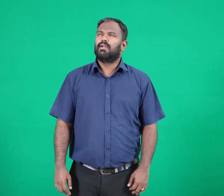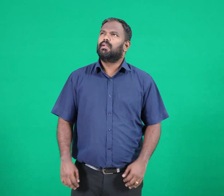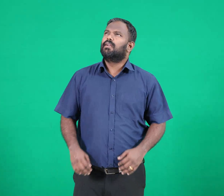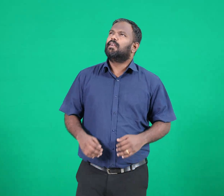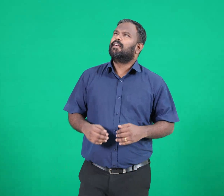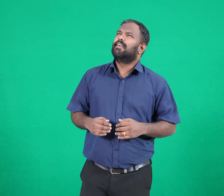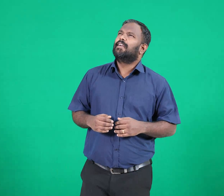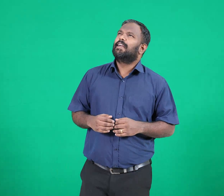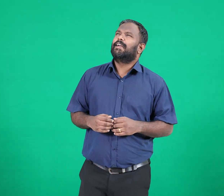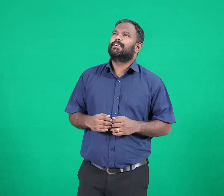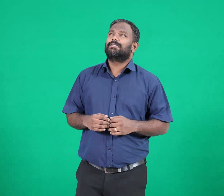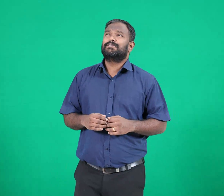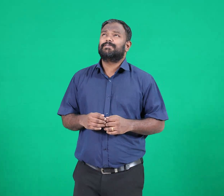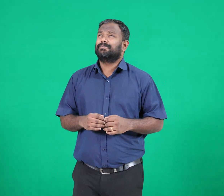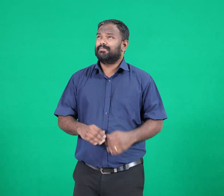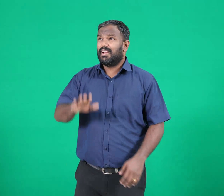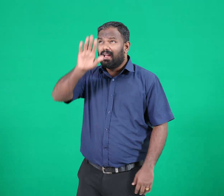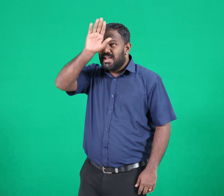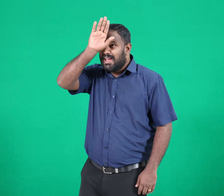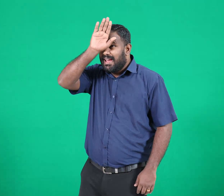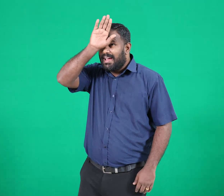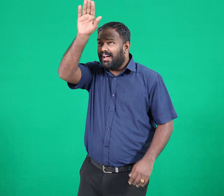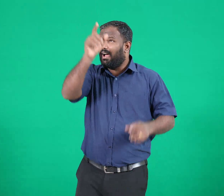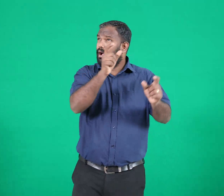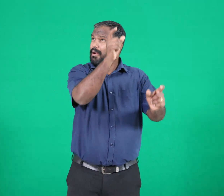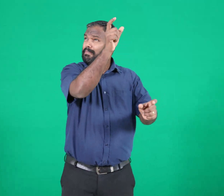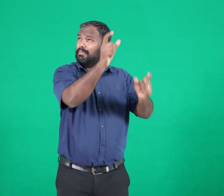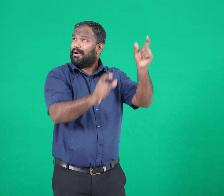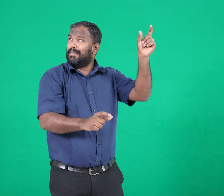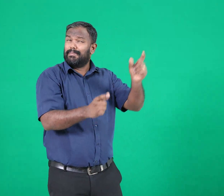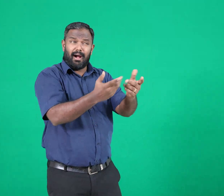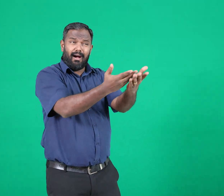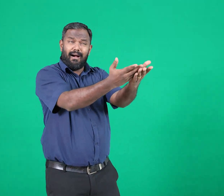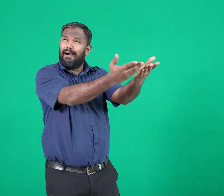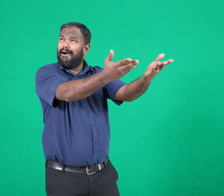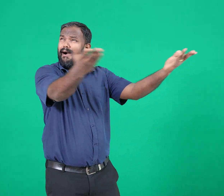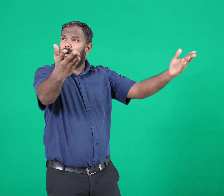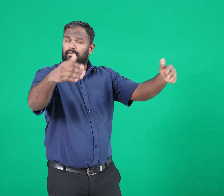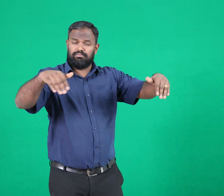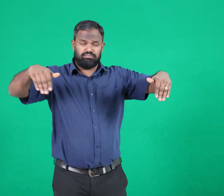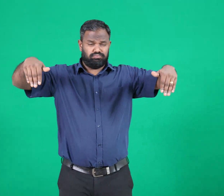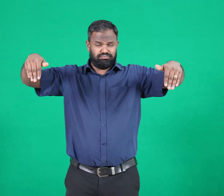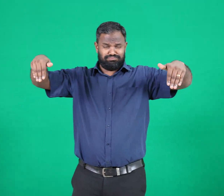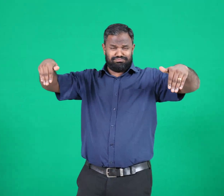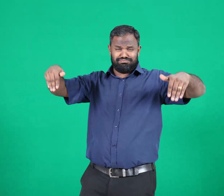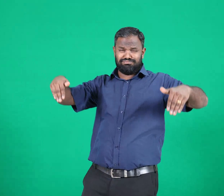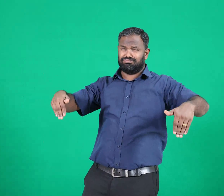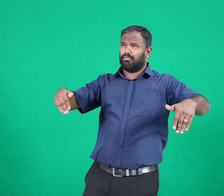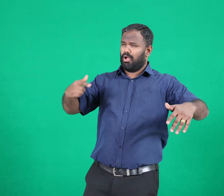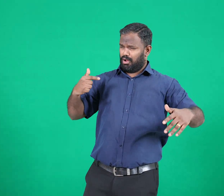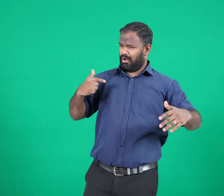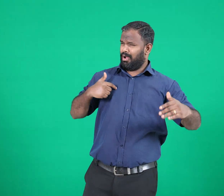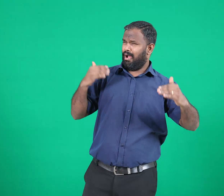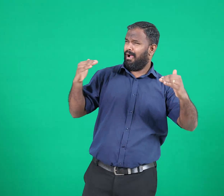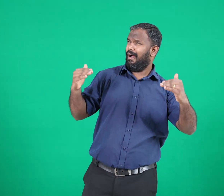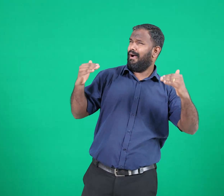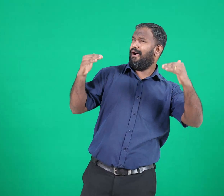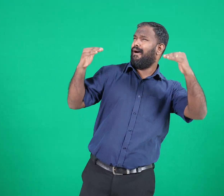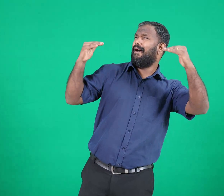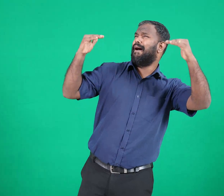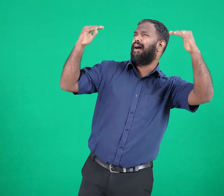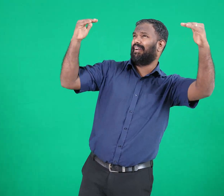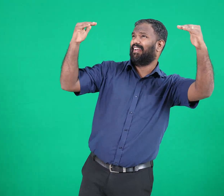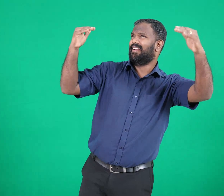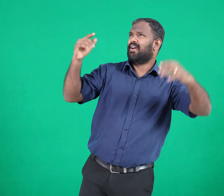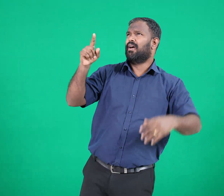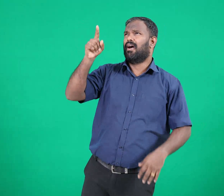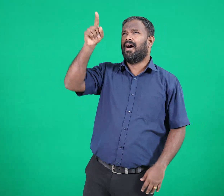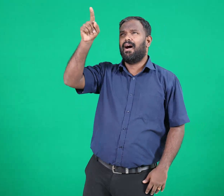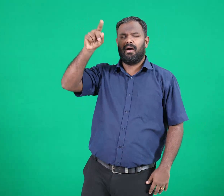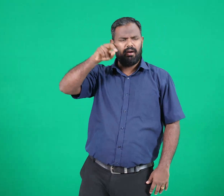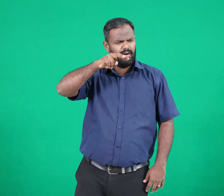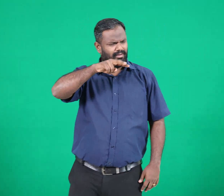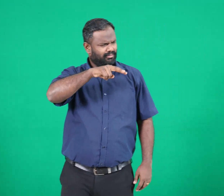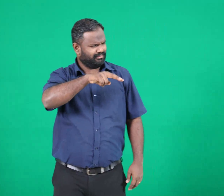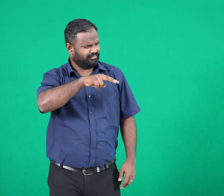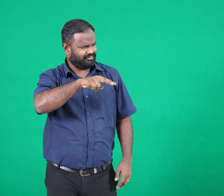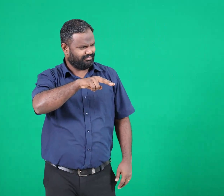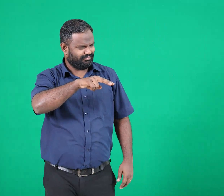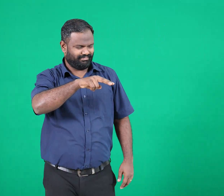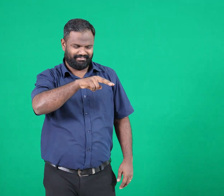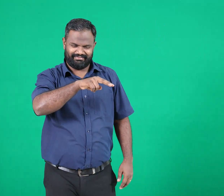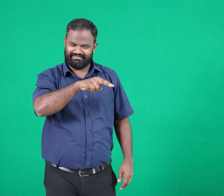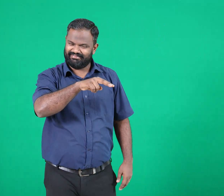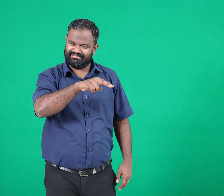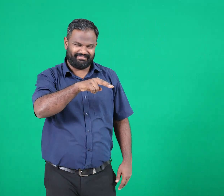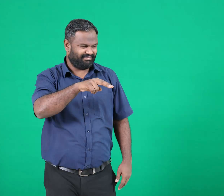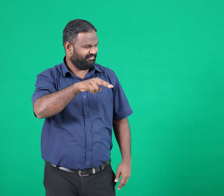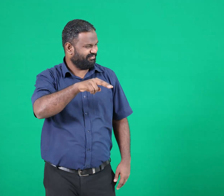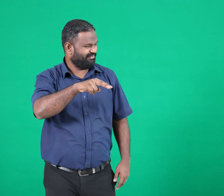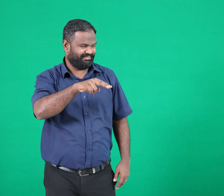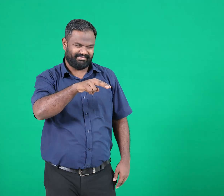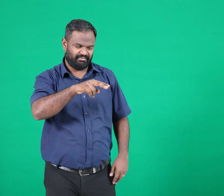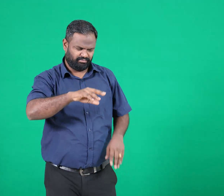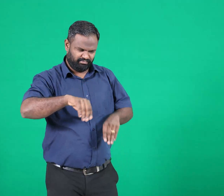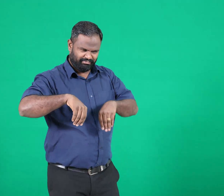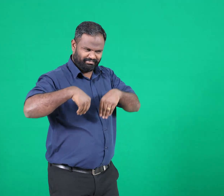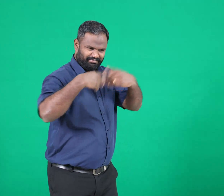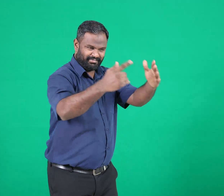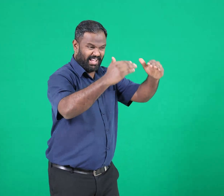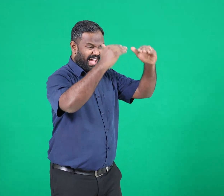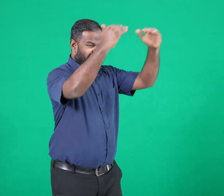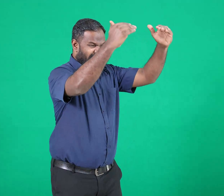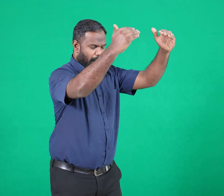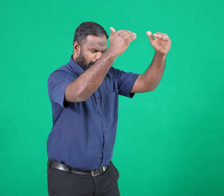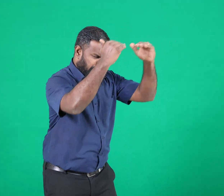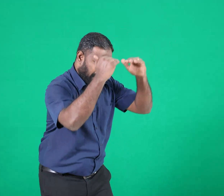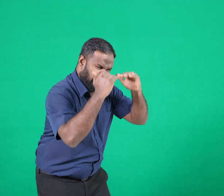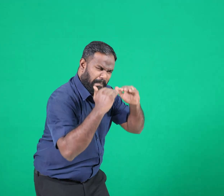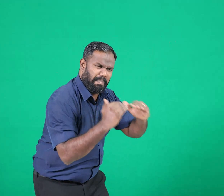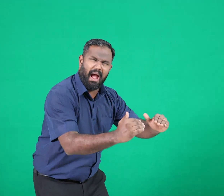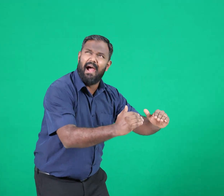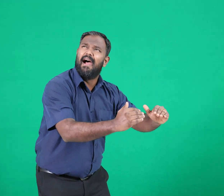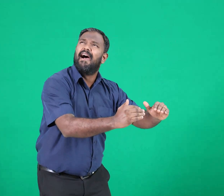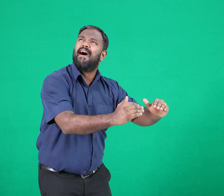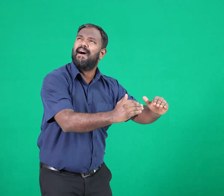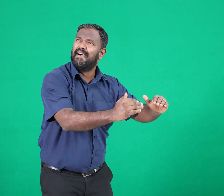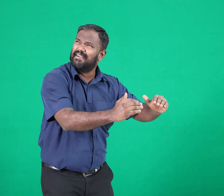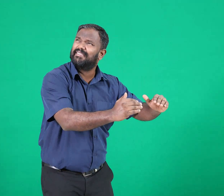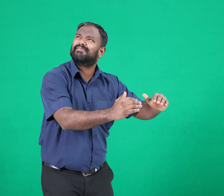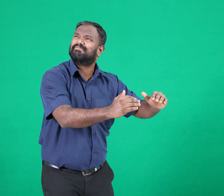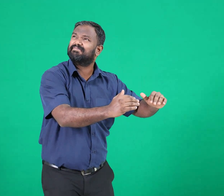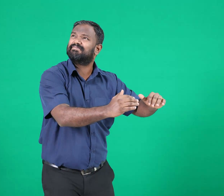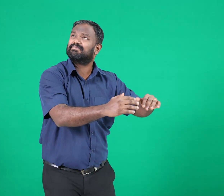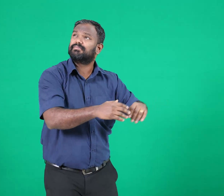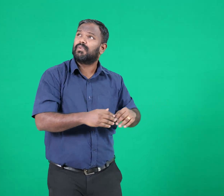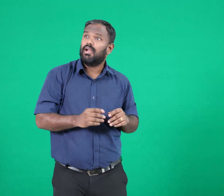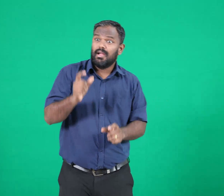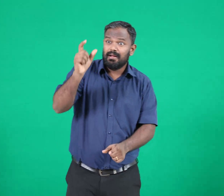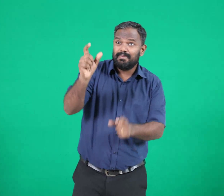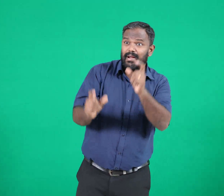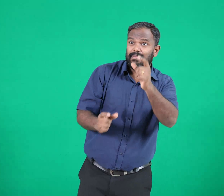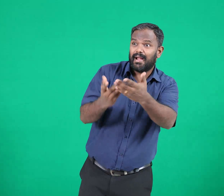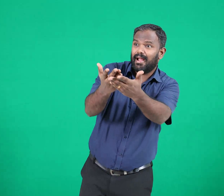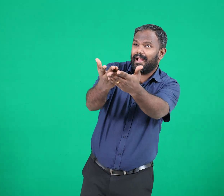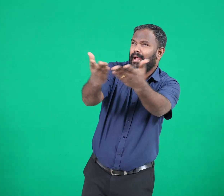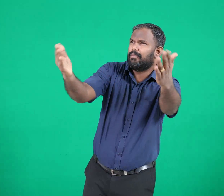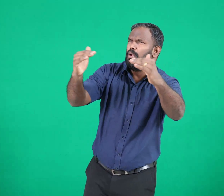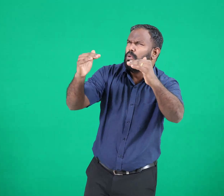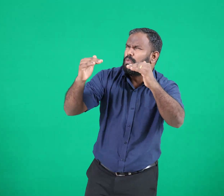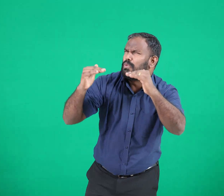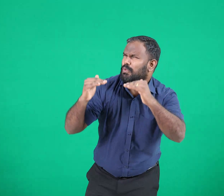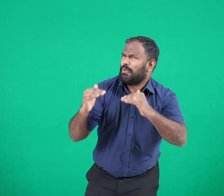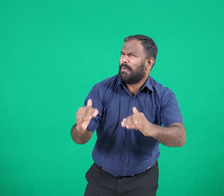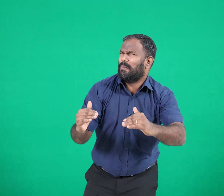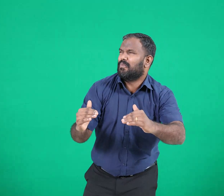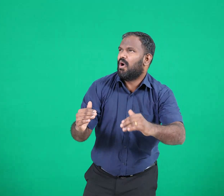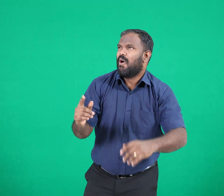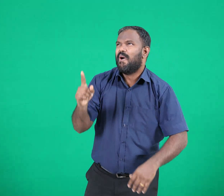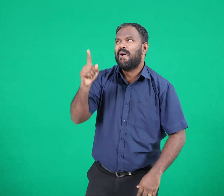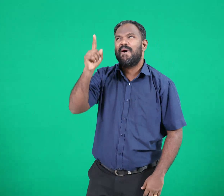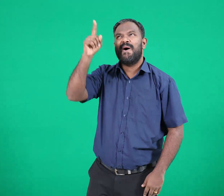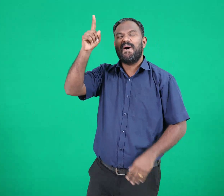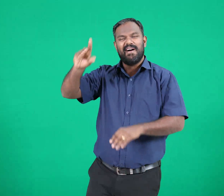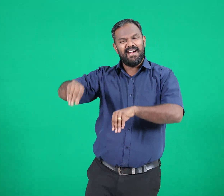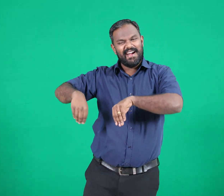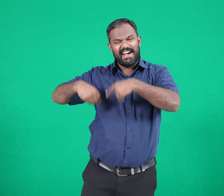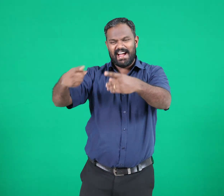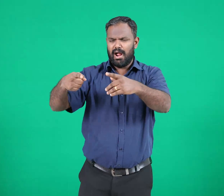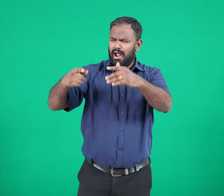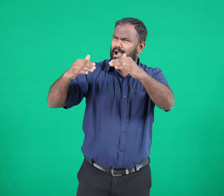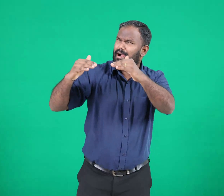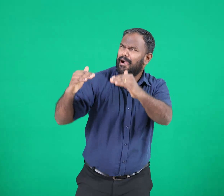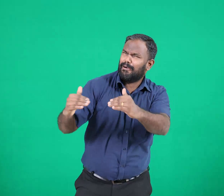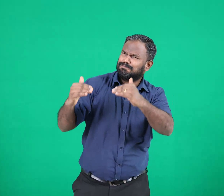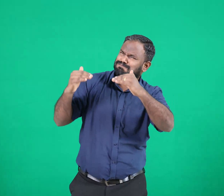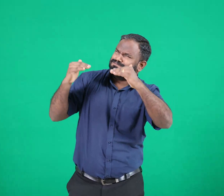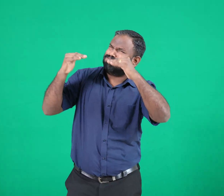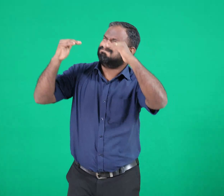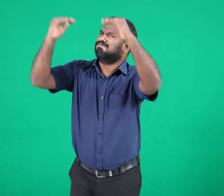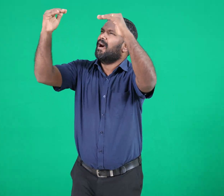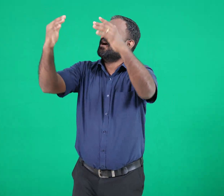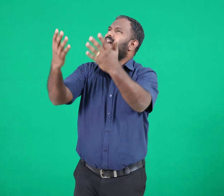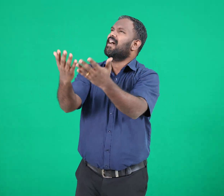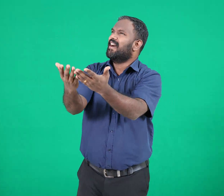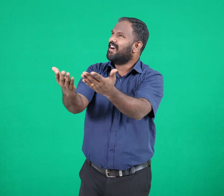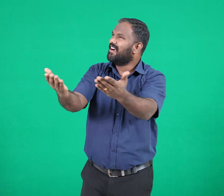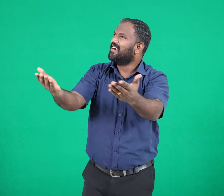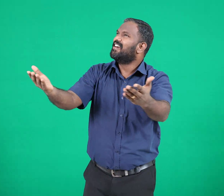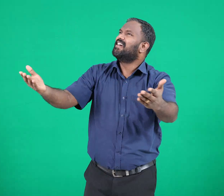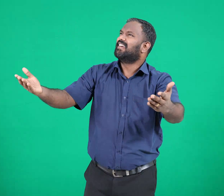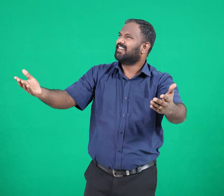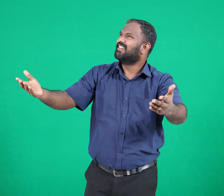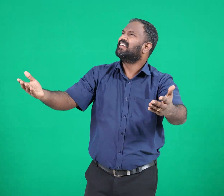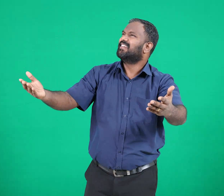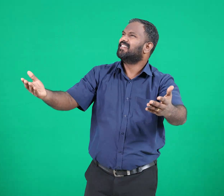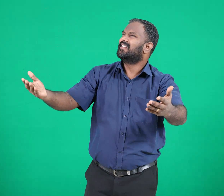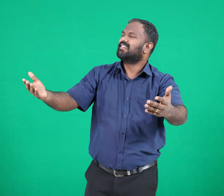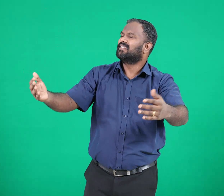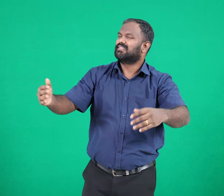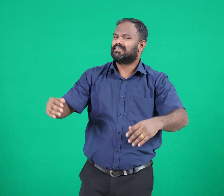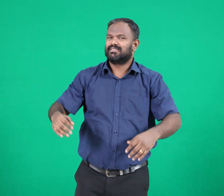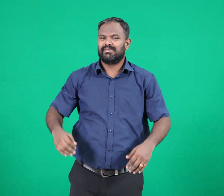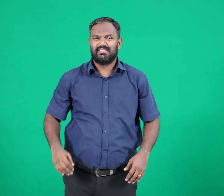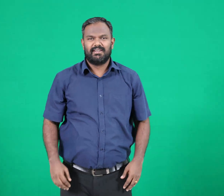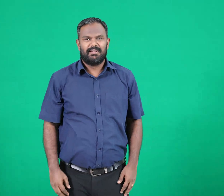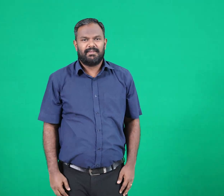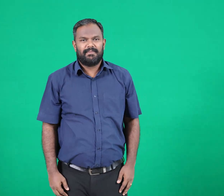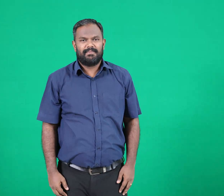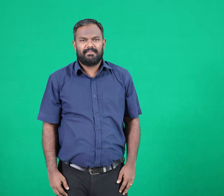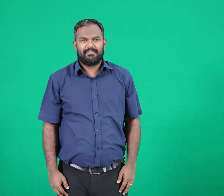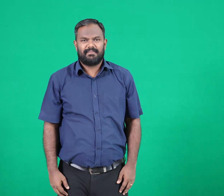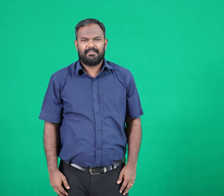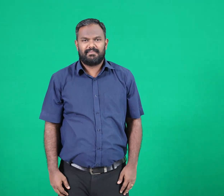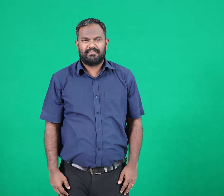He has brought down rulers from their thrones, but has exalted the humble.